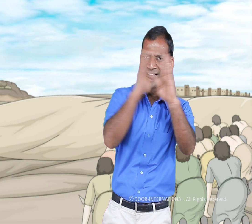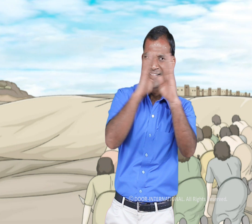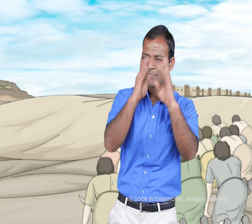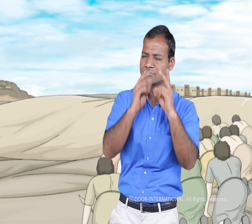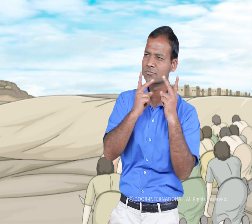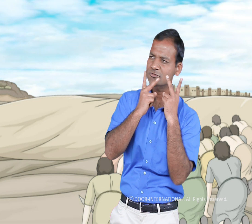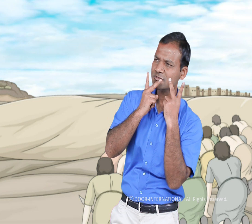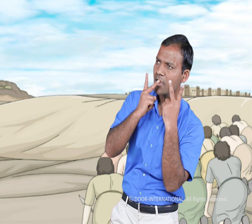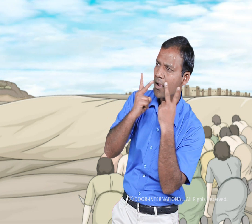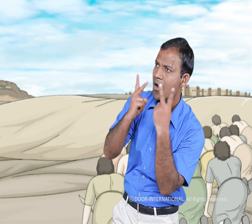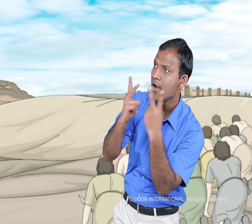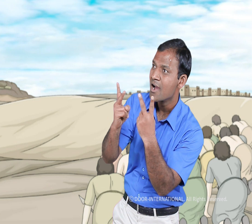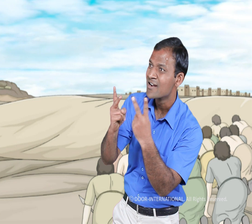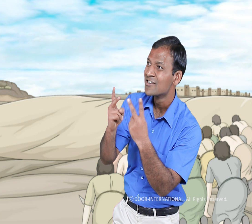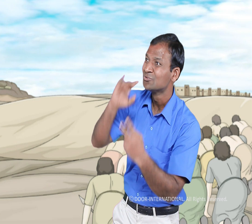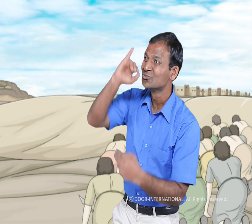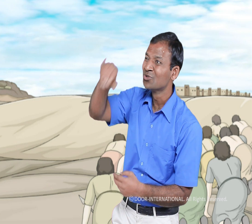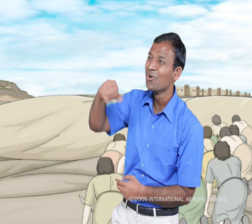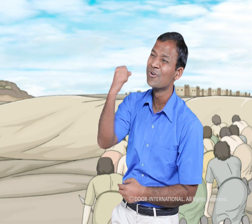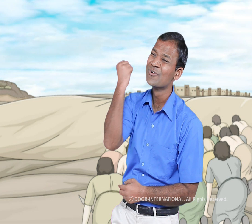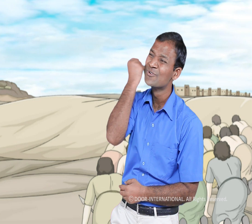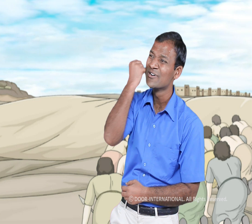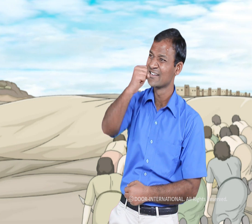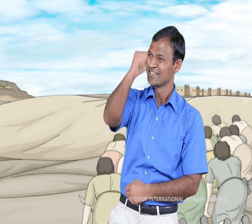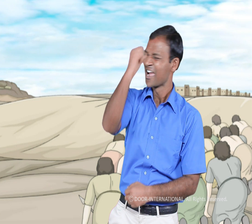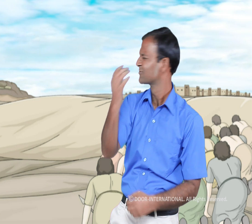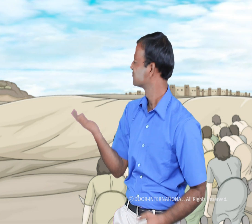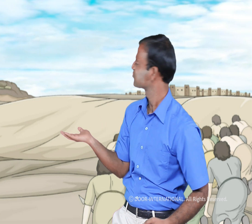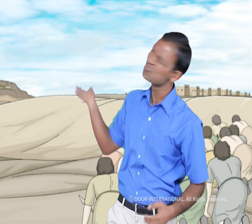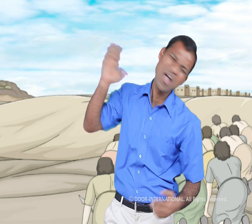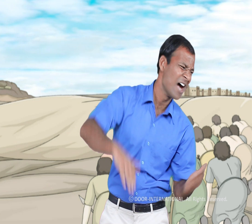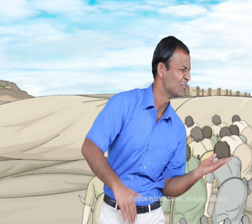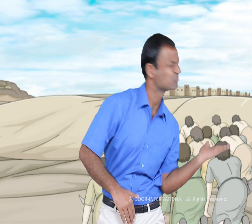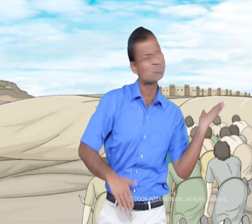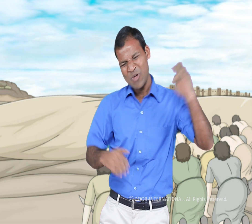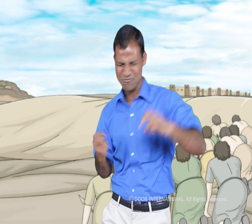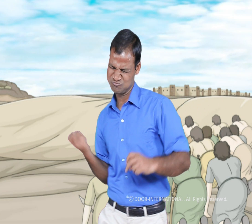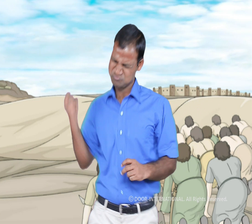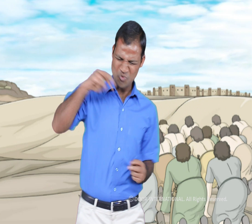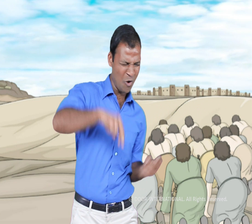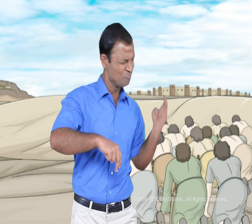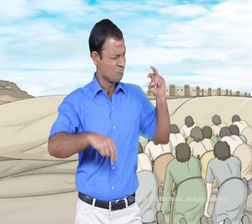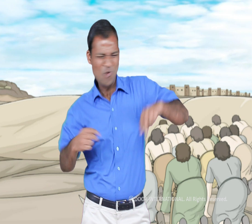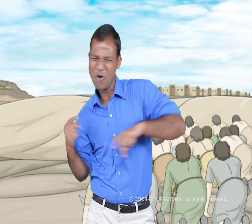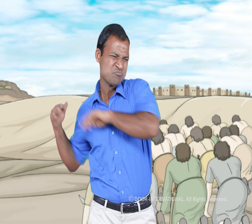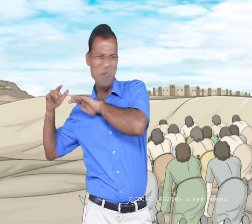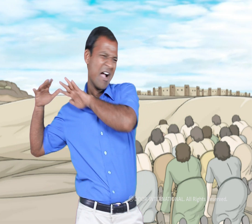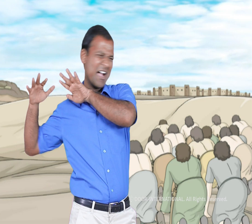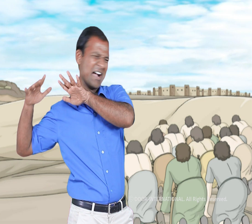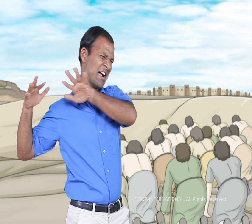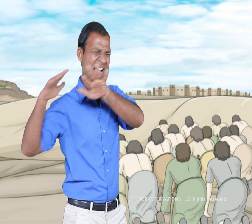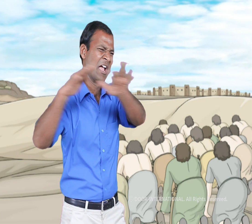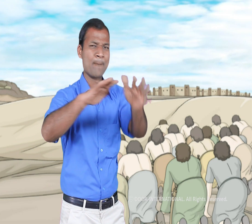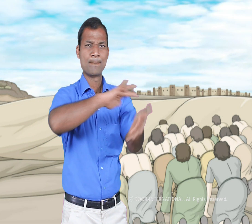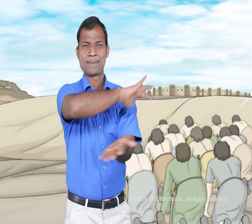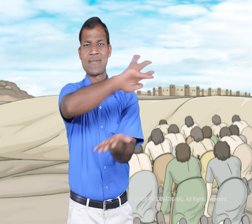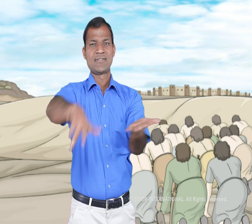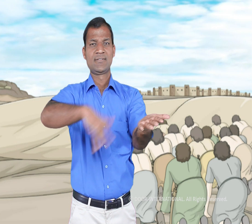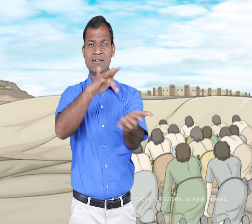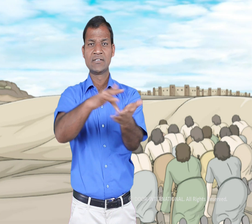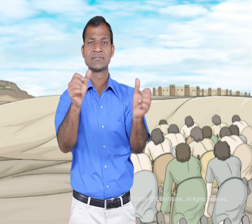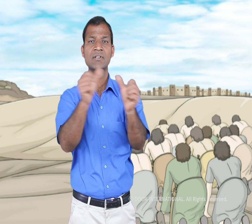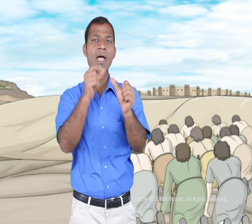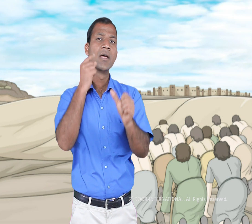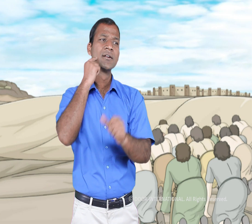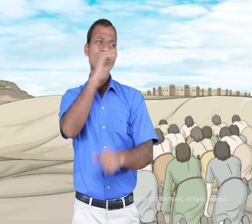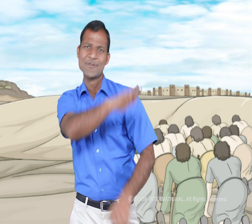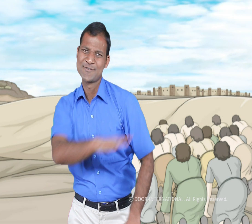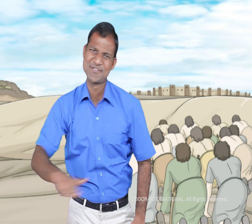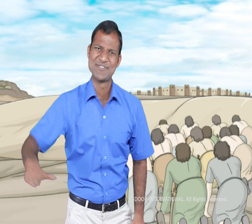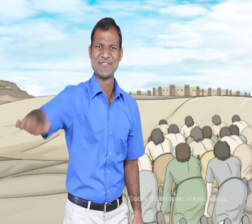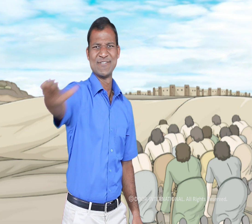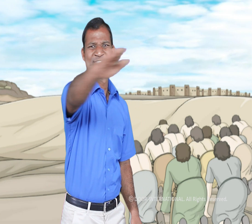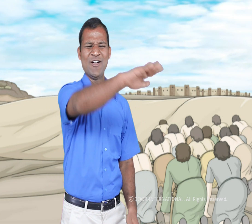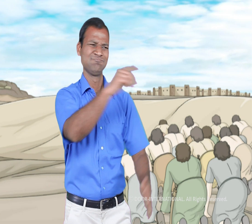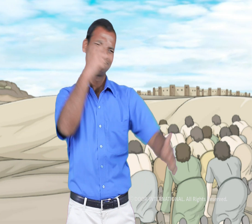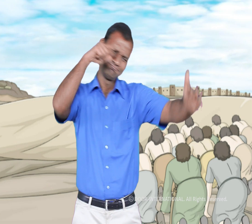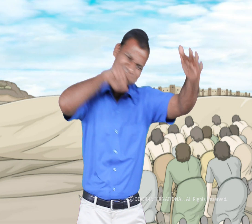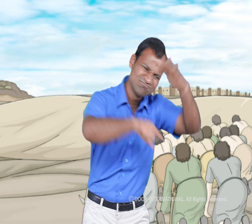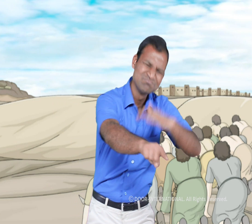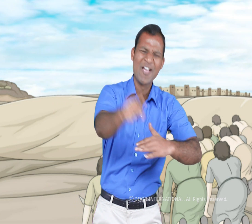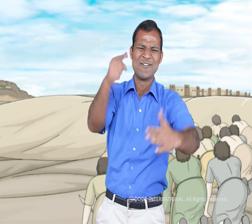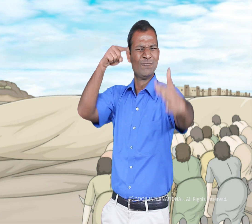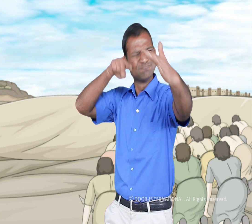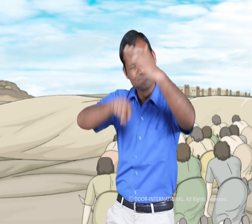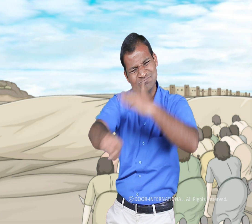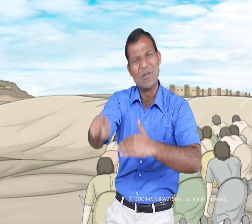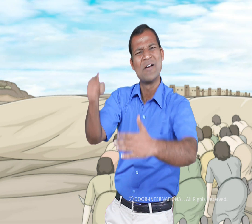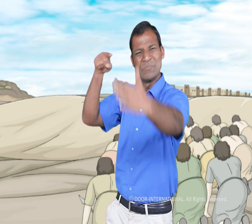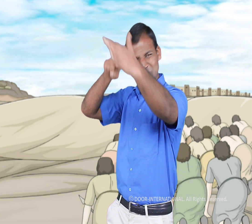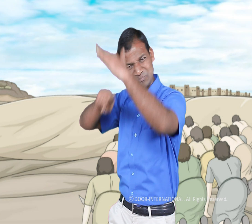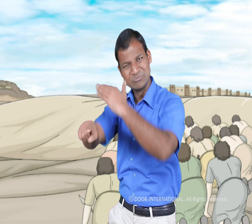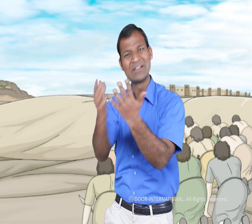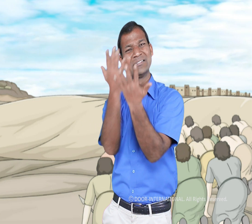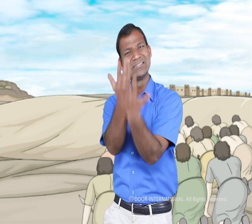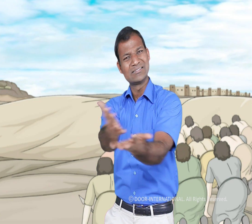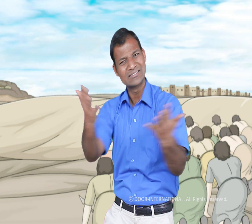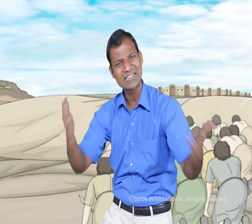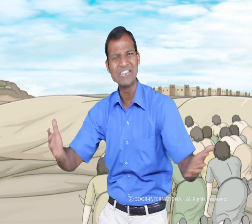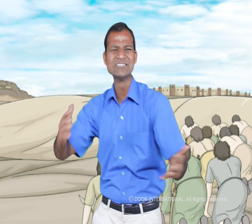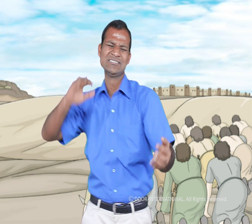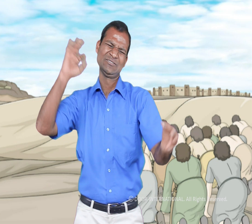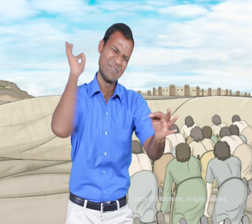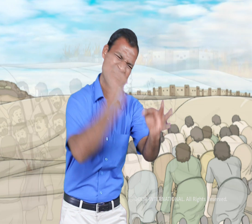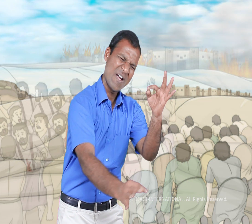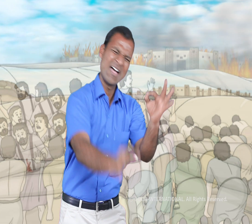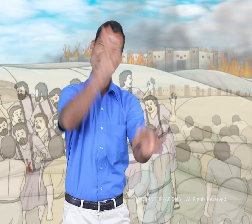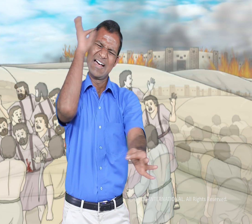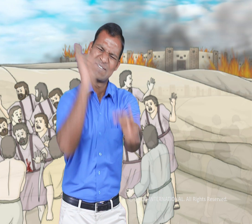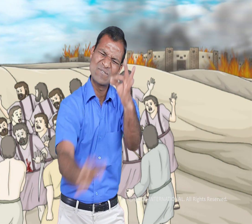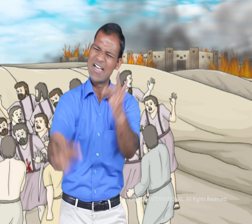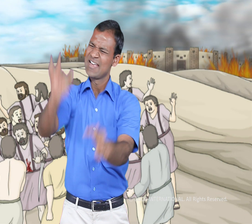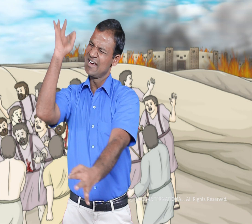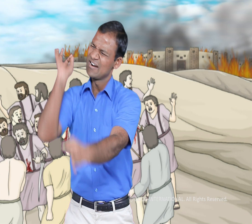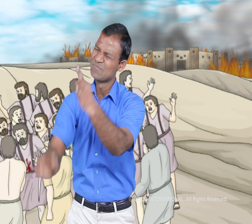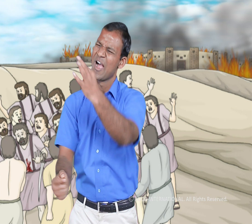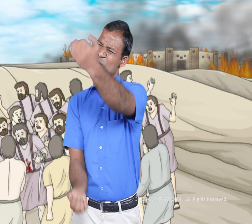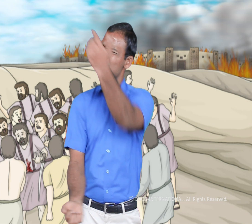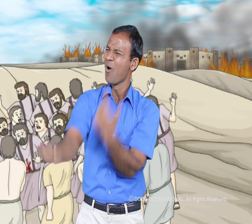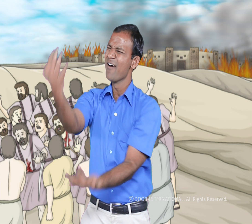They rushed forward, entered the city, captured it, and immediately set it on fire.